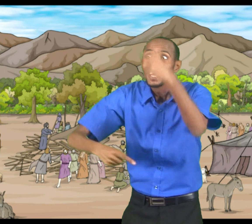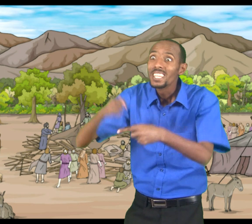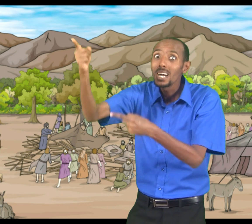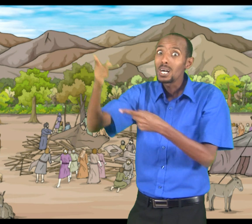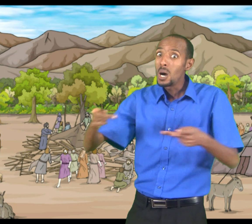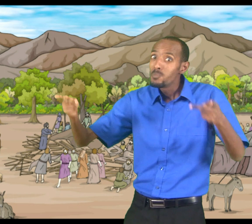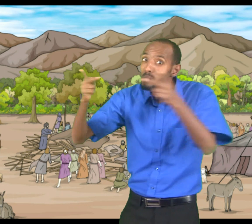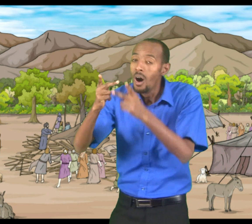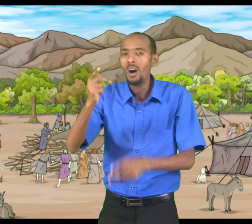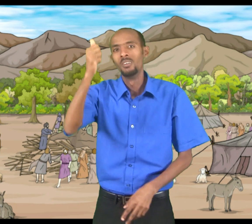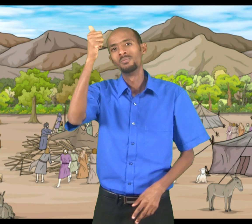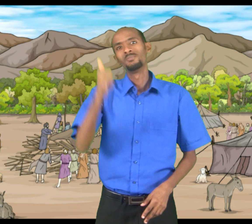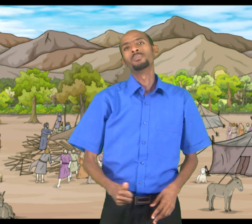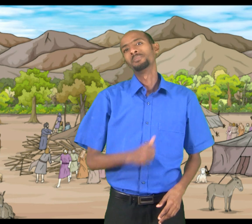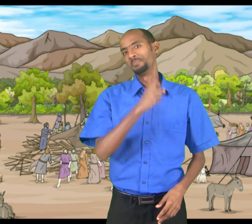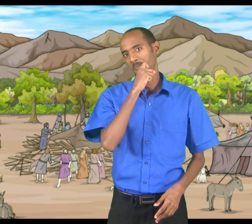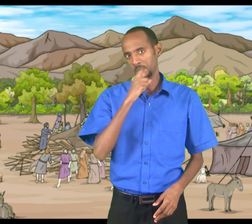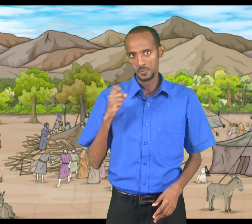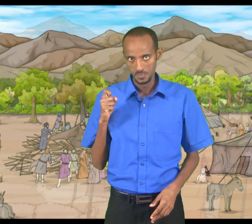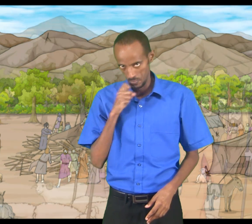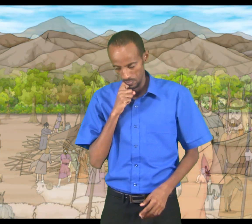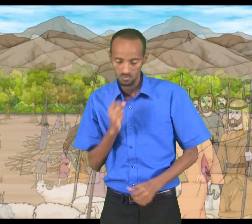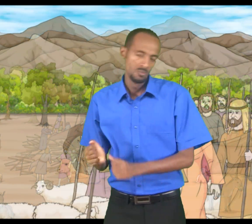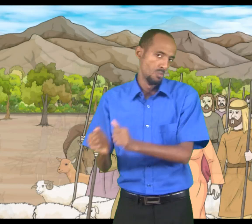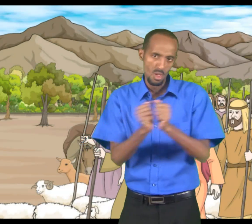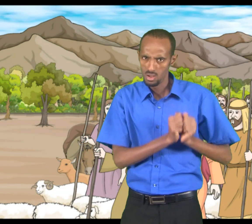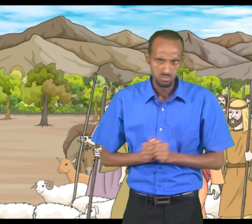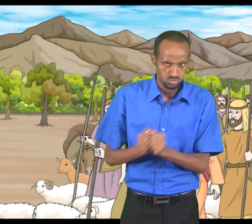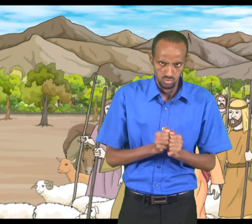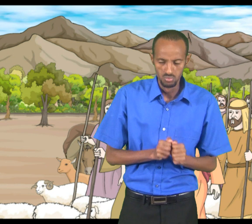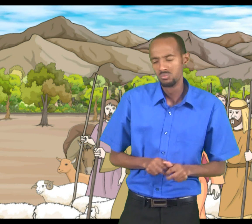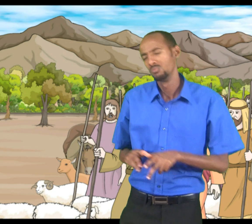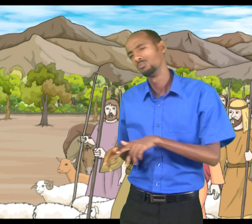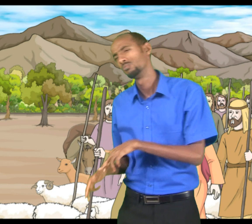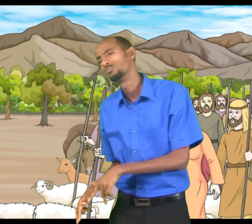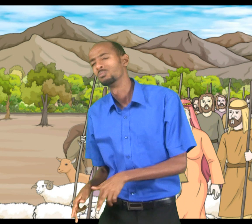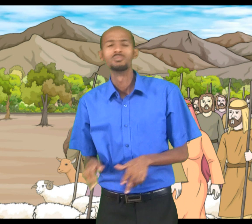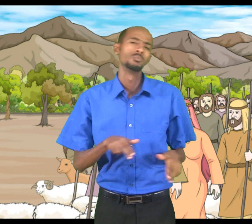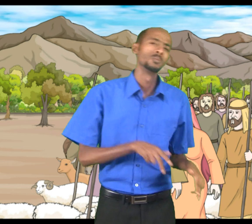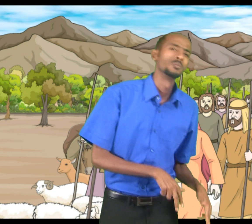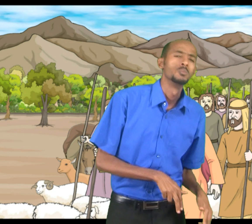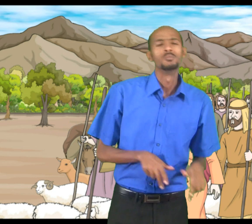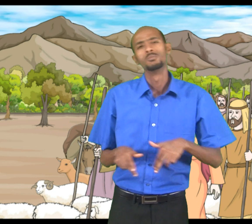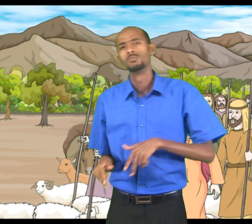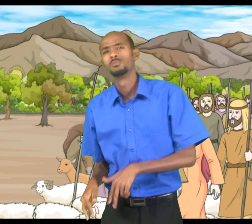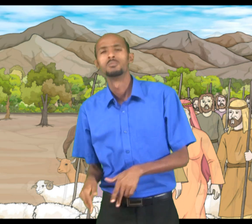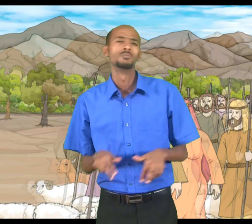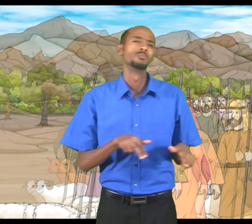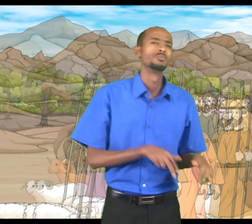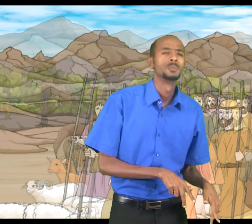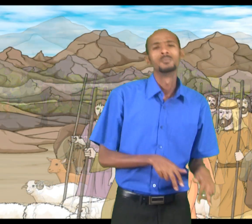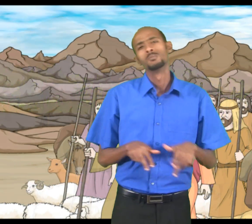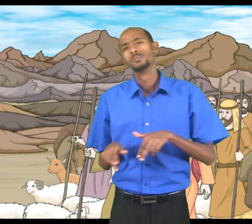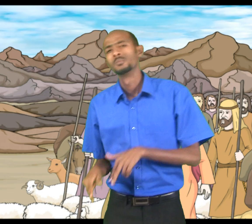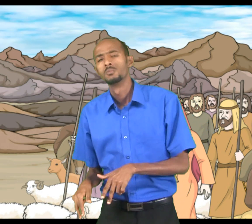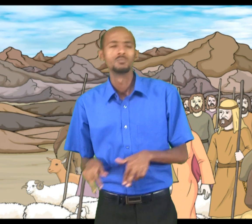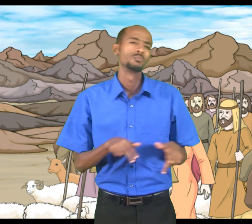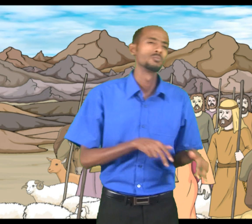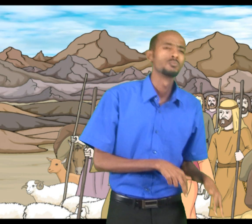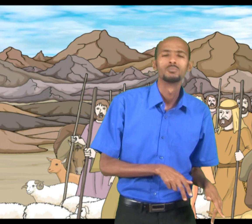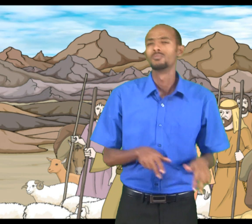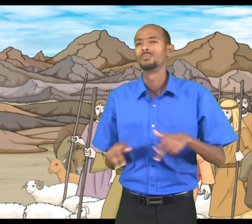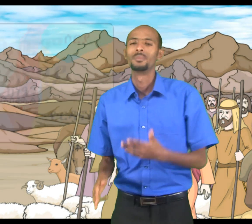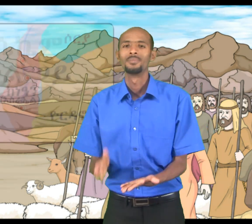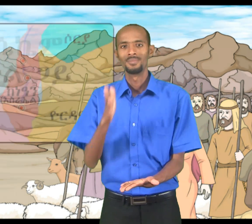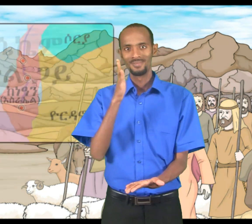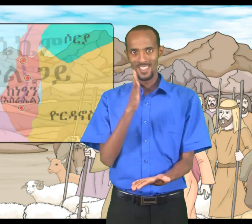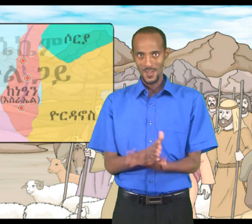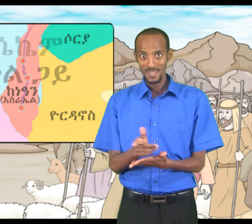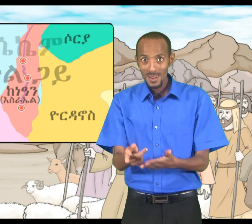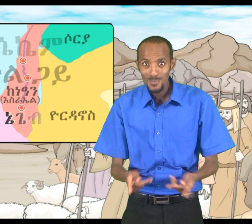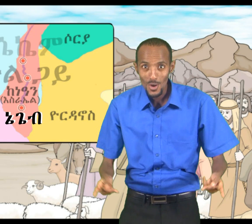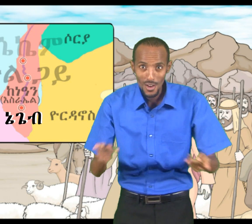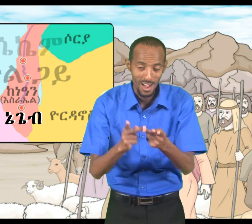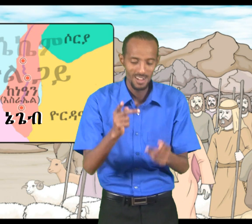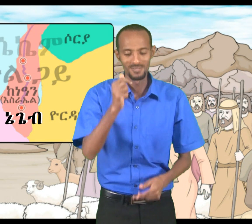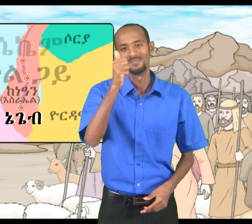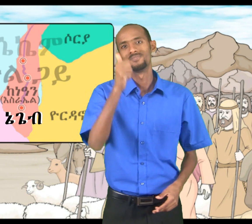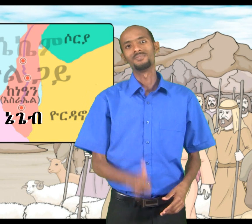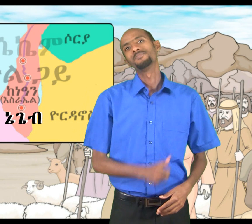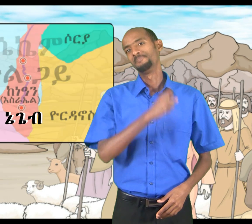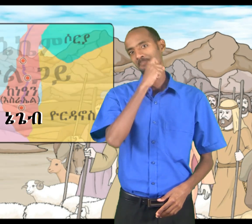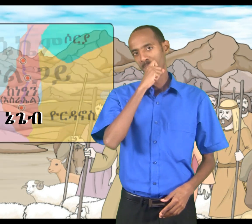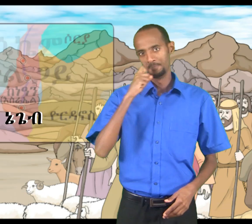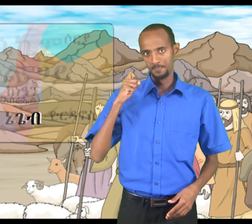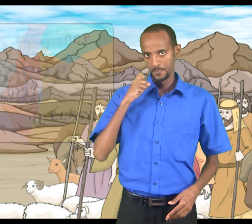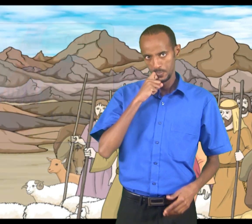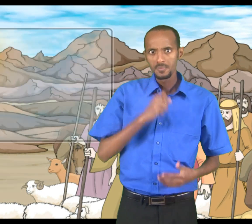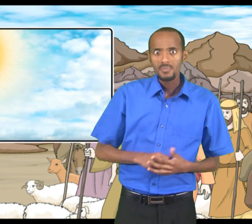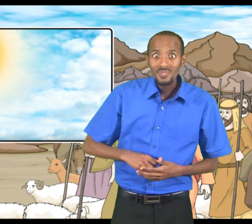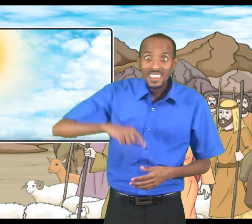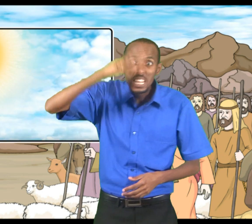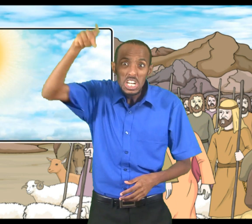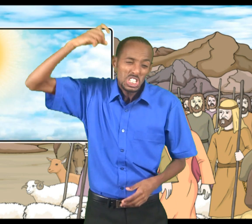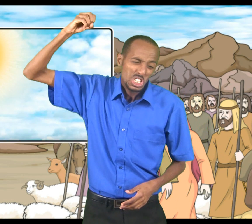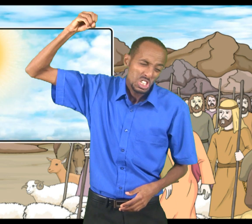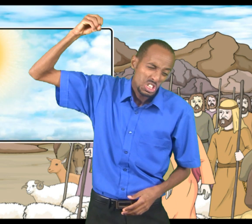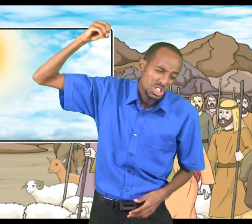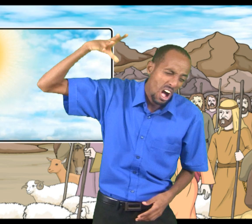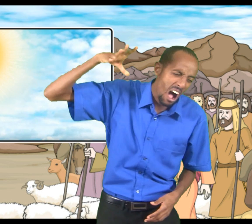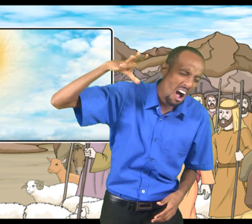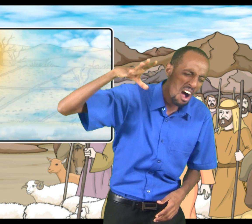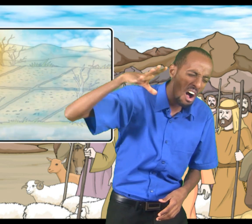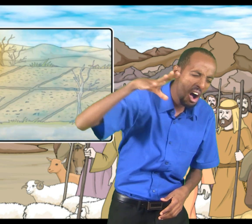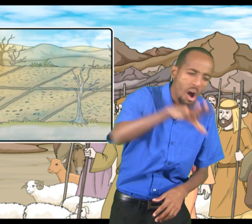And Abram journeyed on toward the Negev.